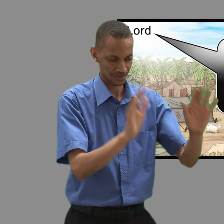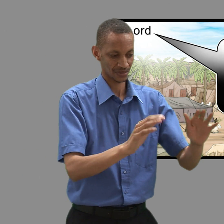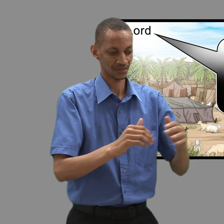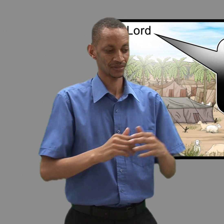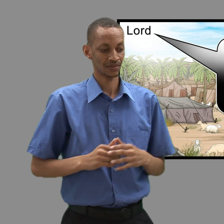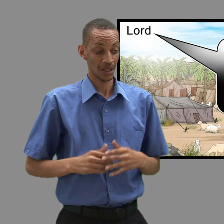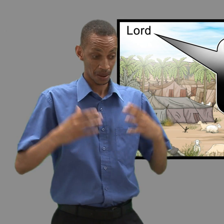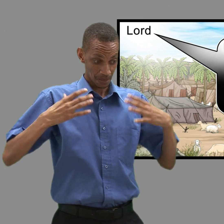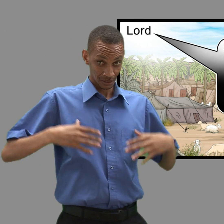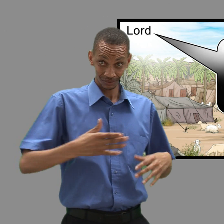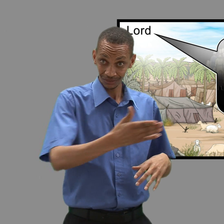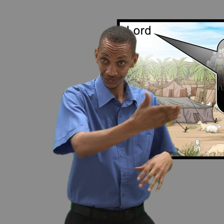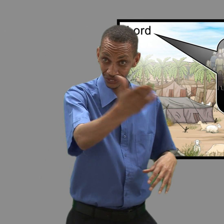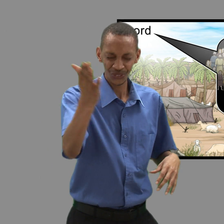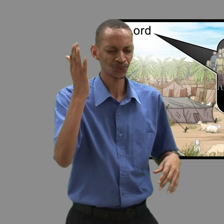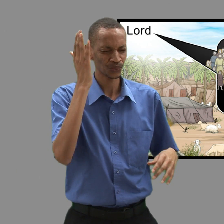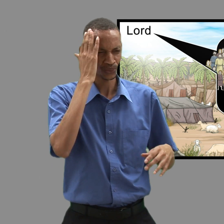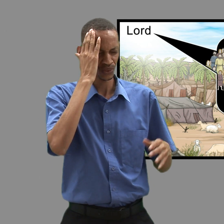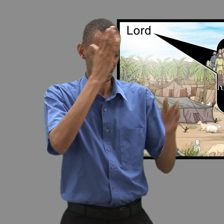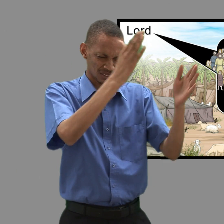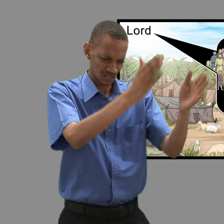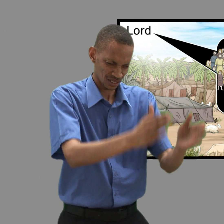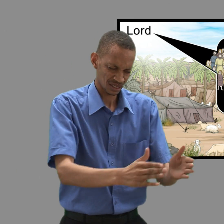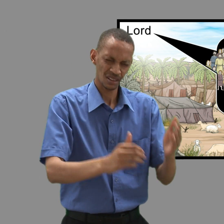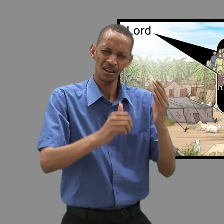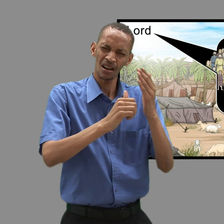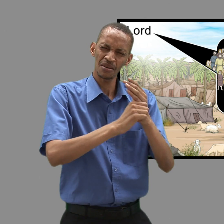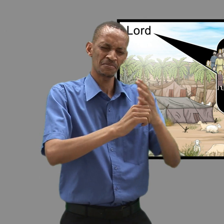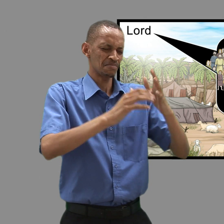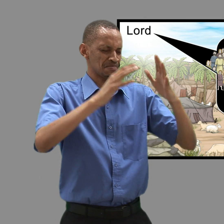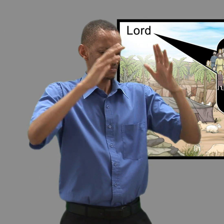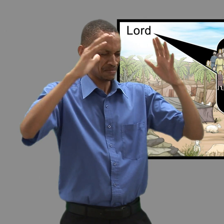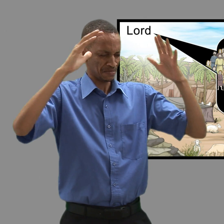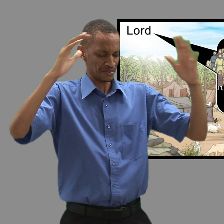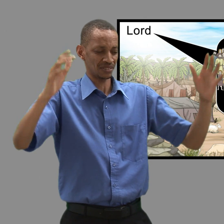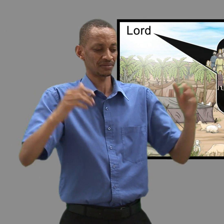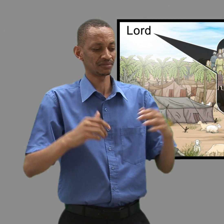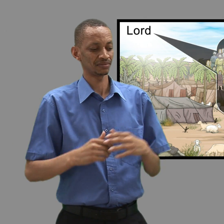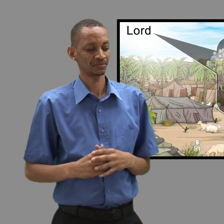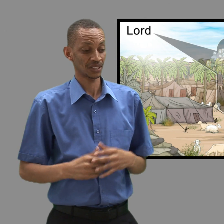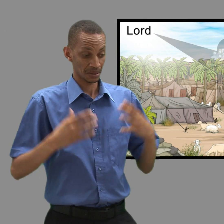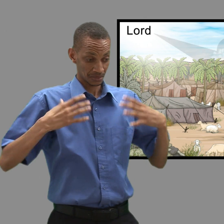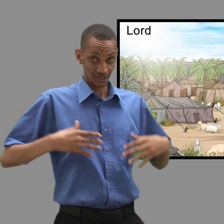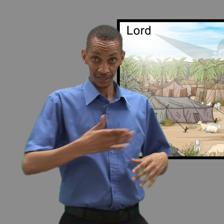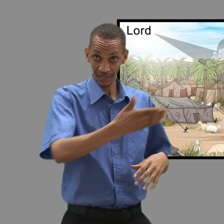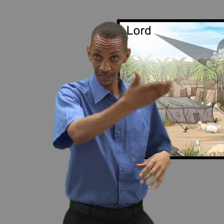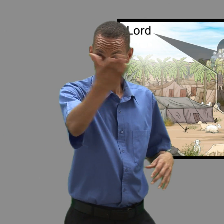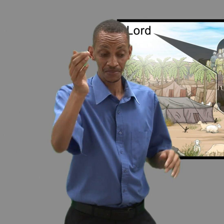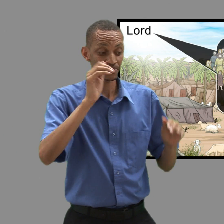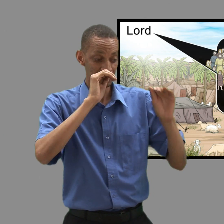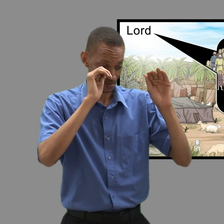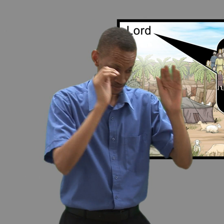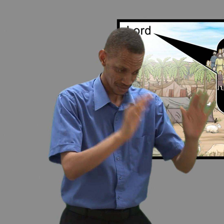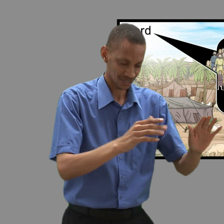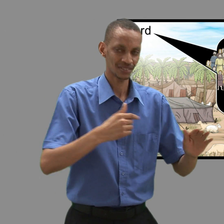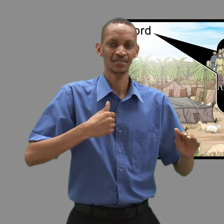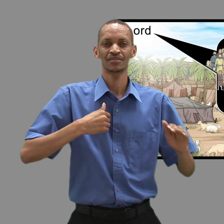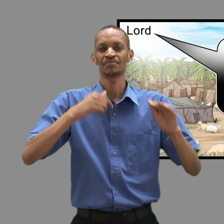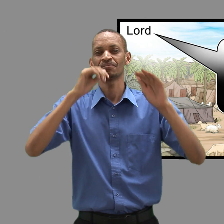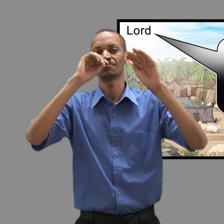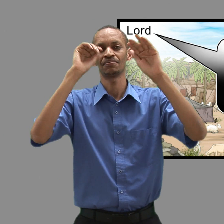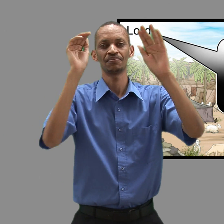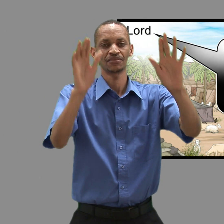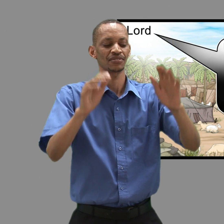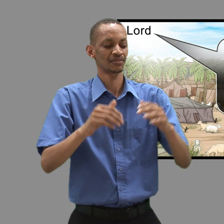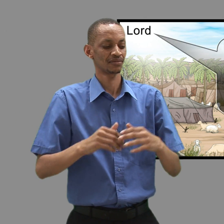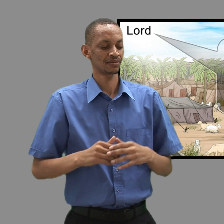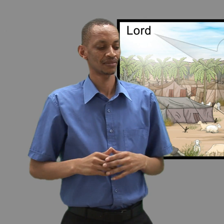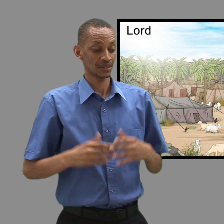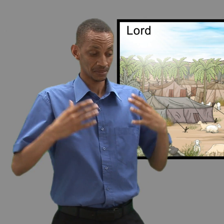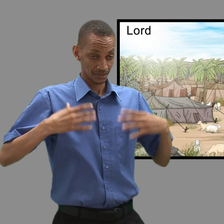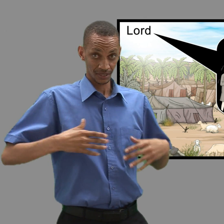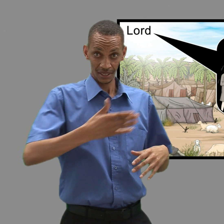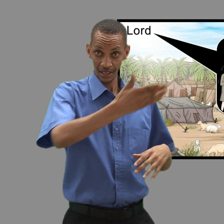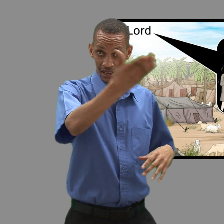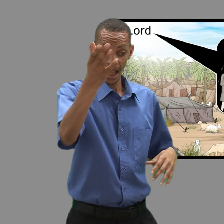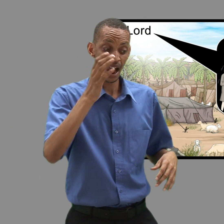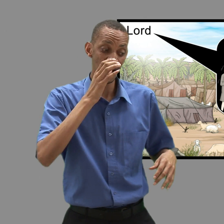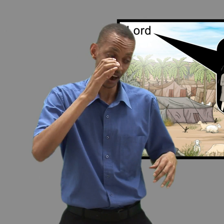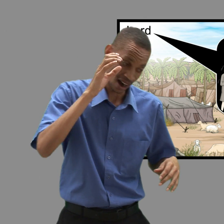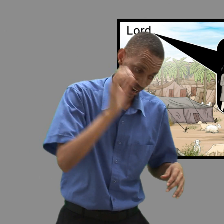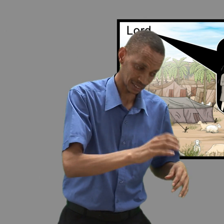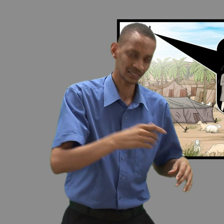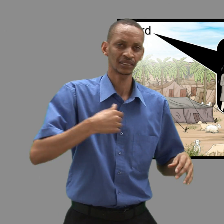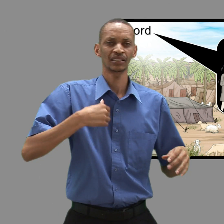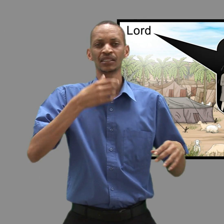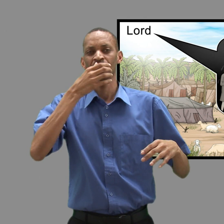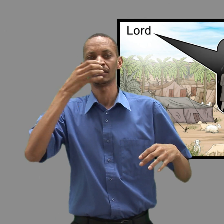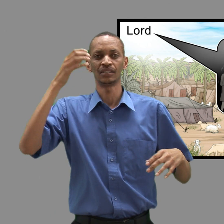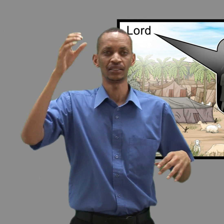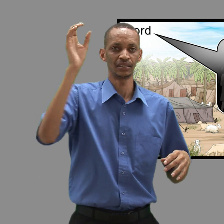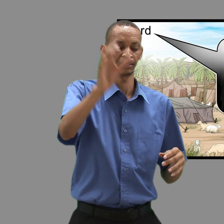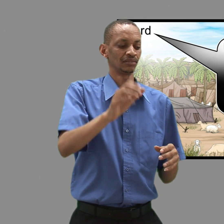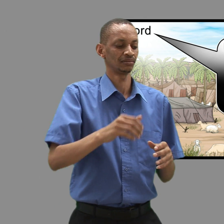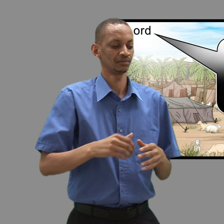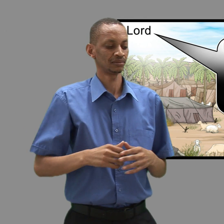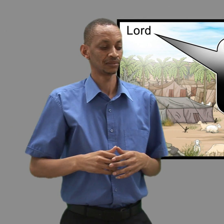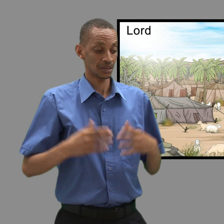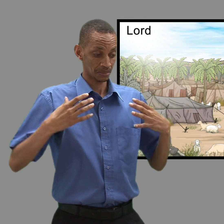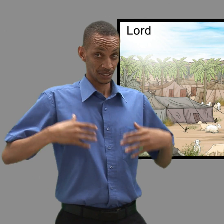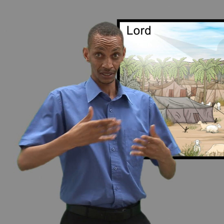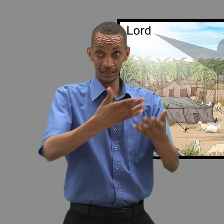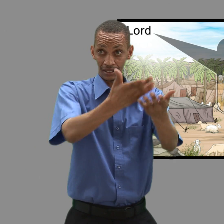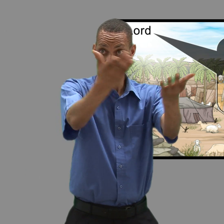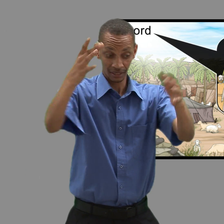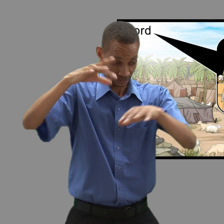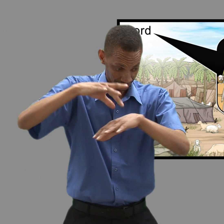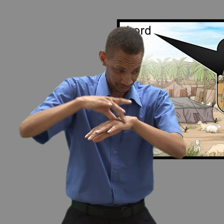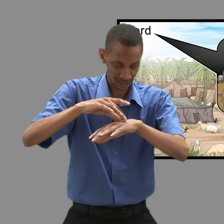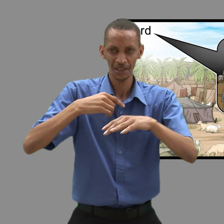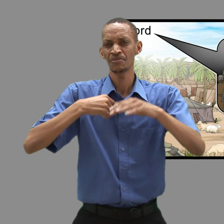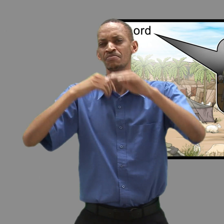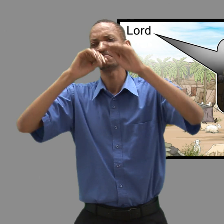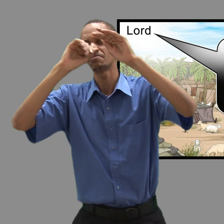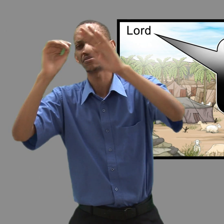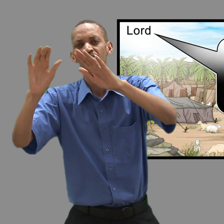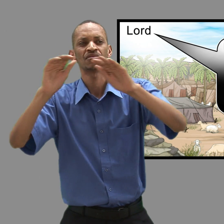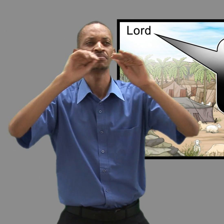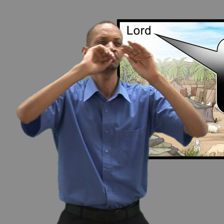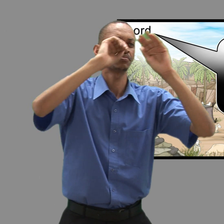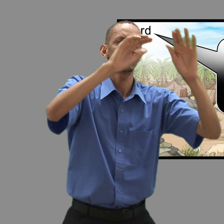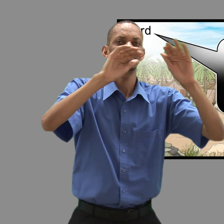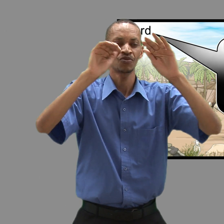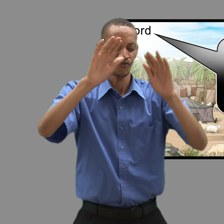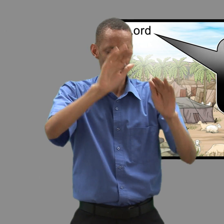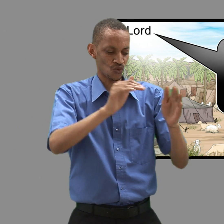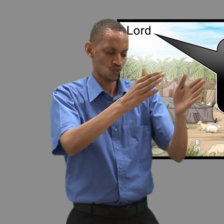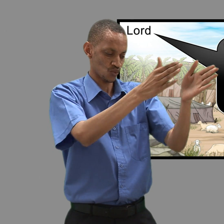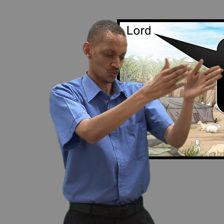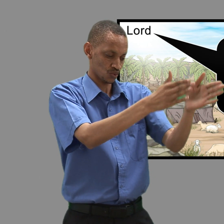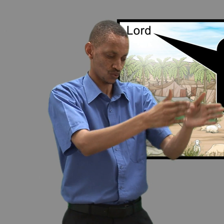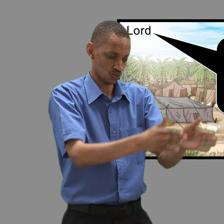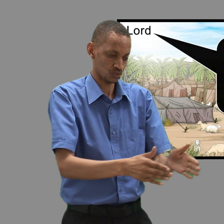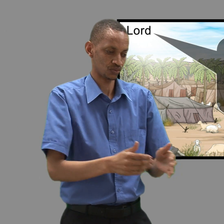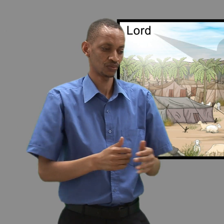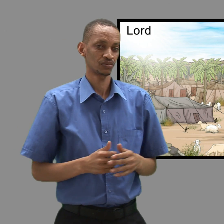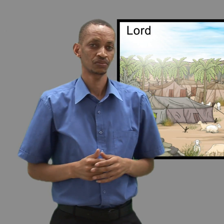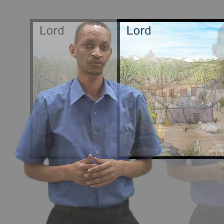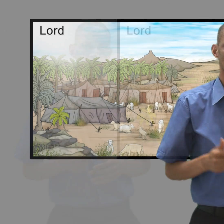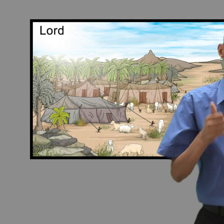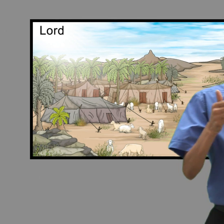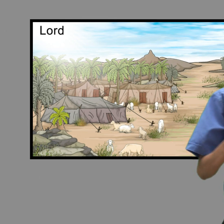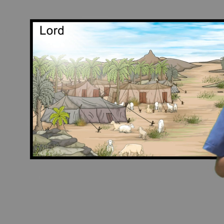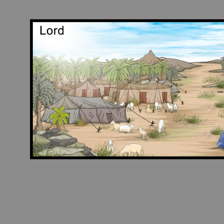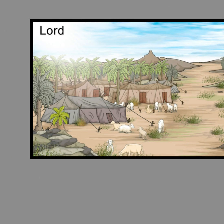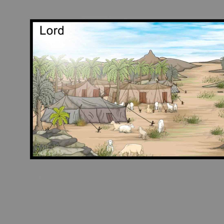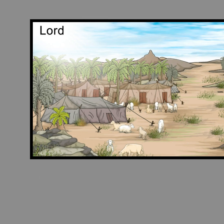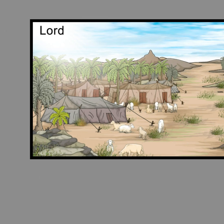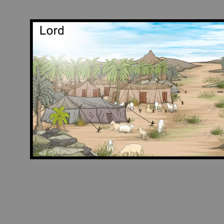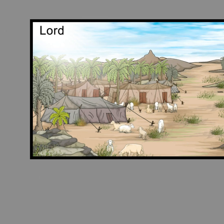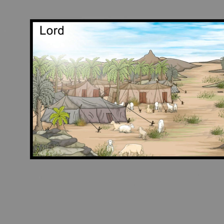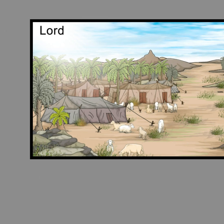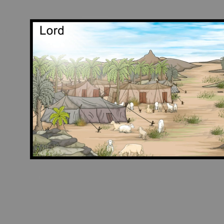I will bless those who bless you and curse those who curse you; and all the families of the earth will be blessed through you.”